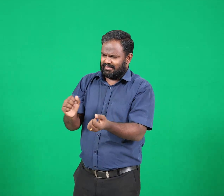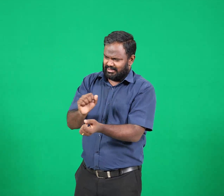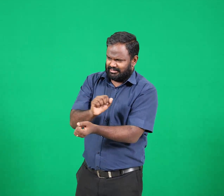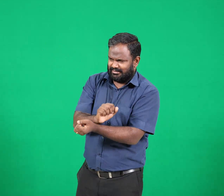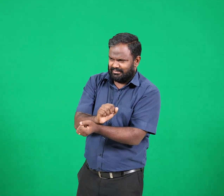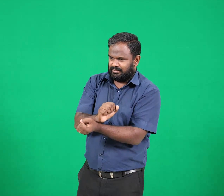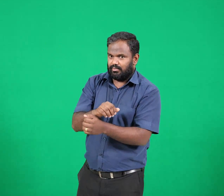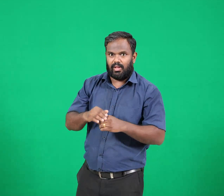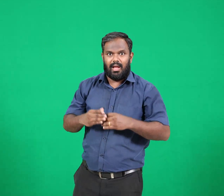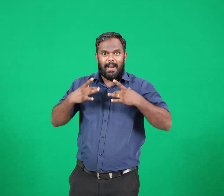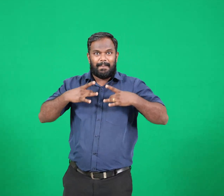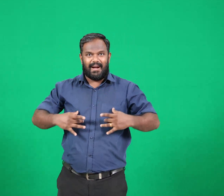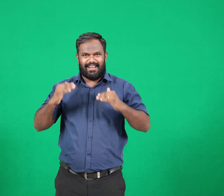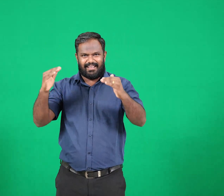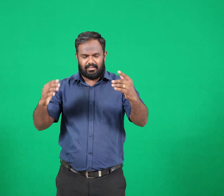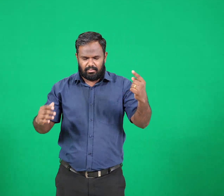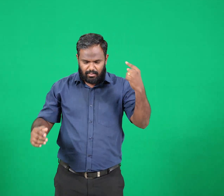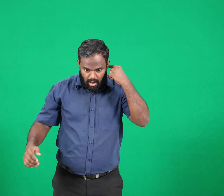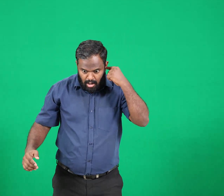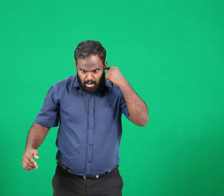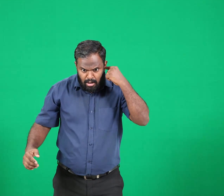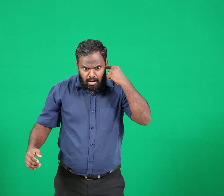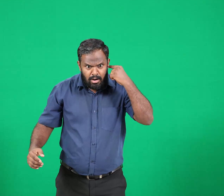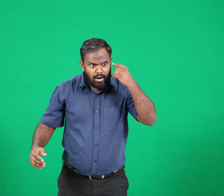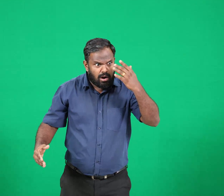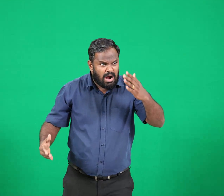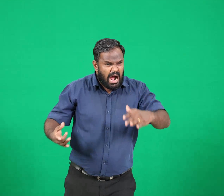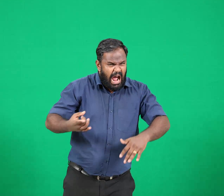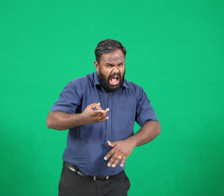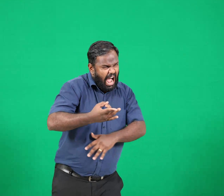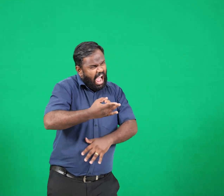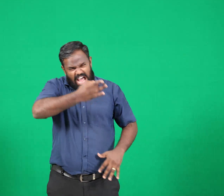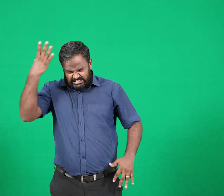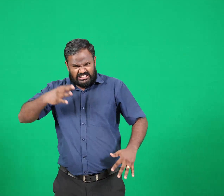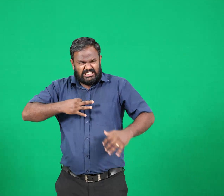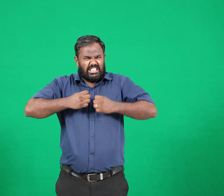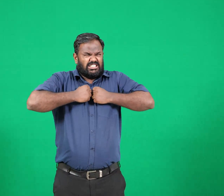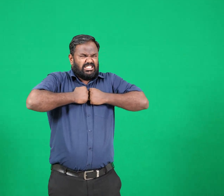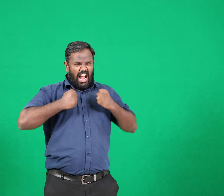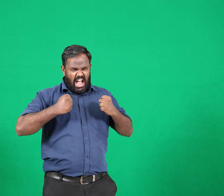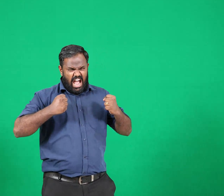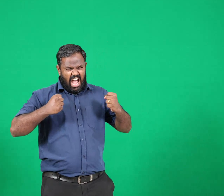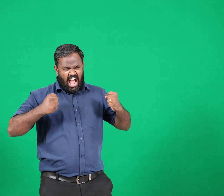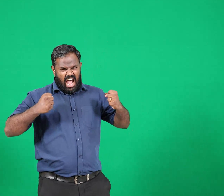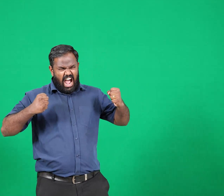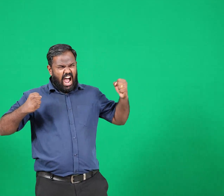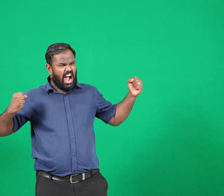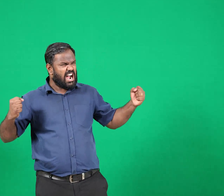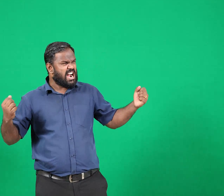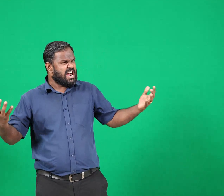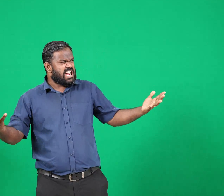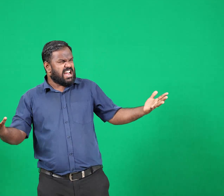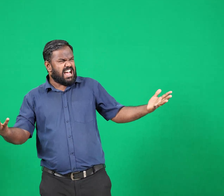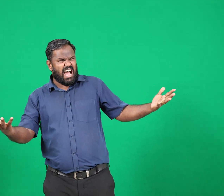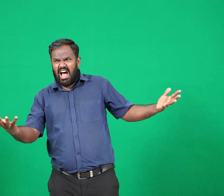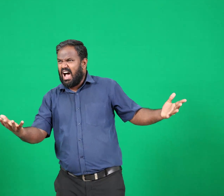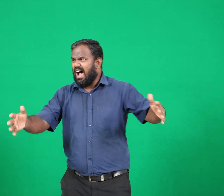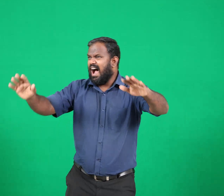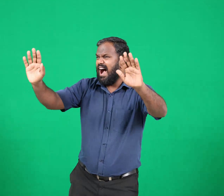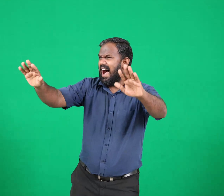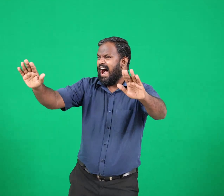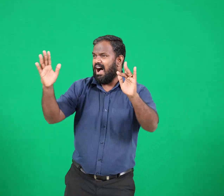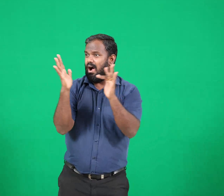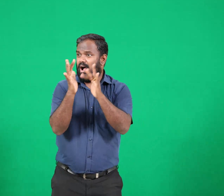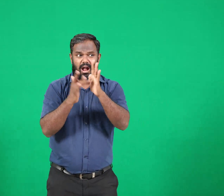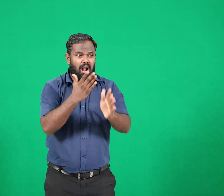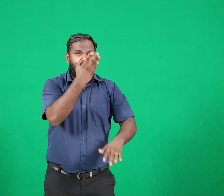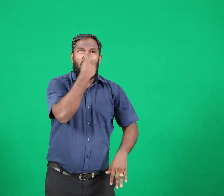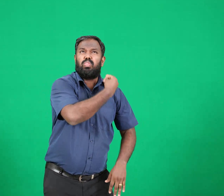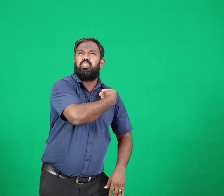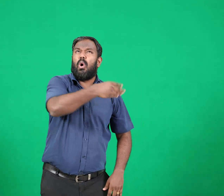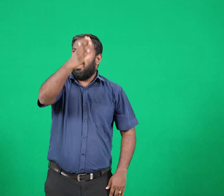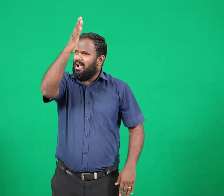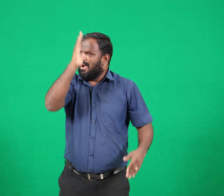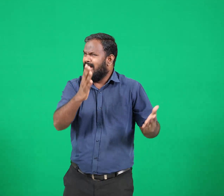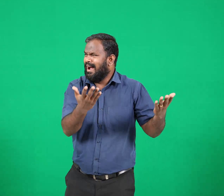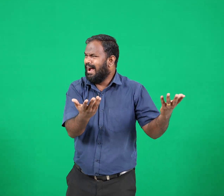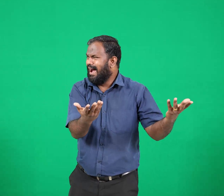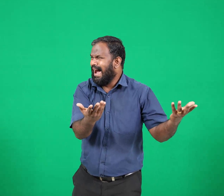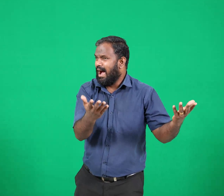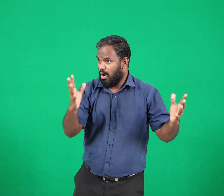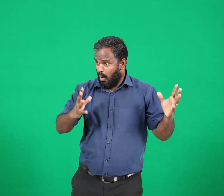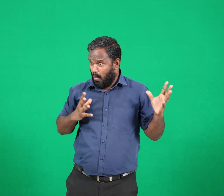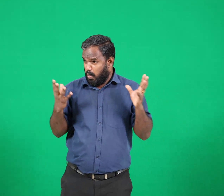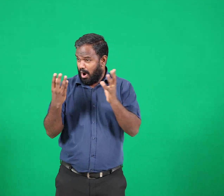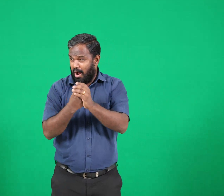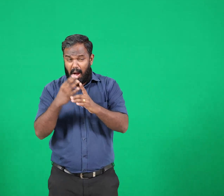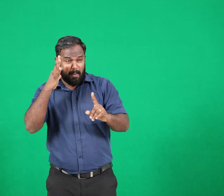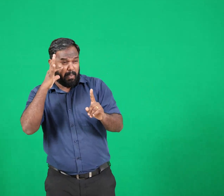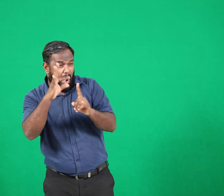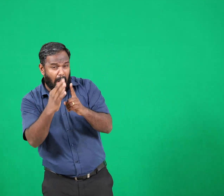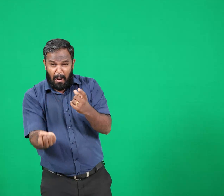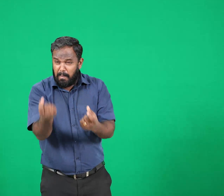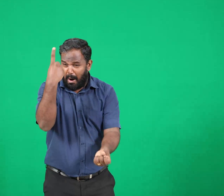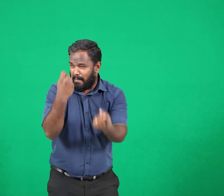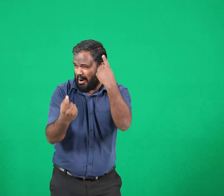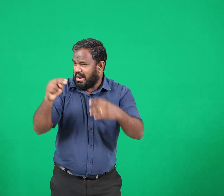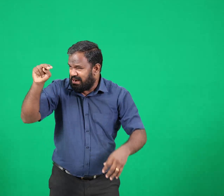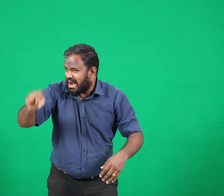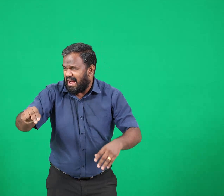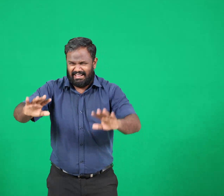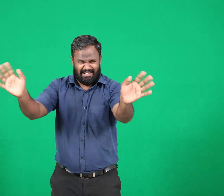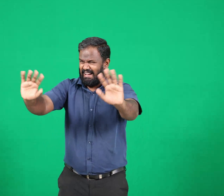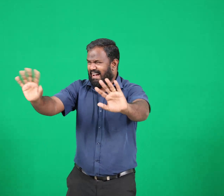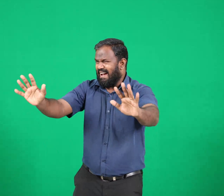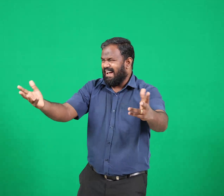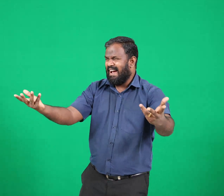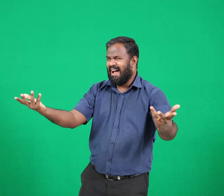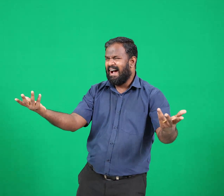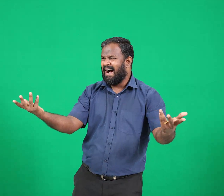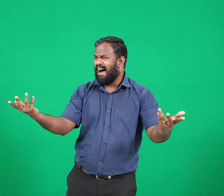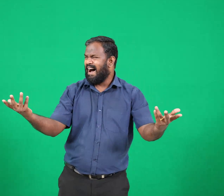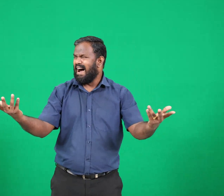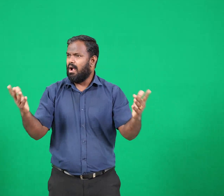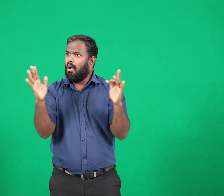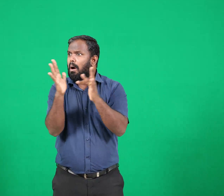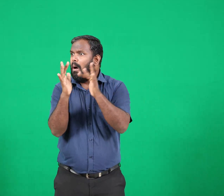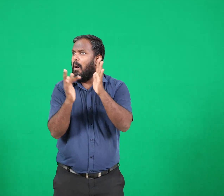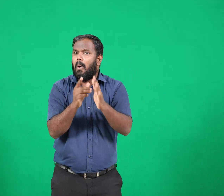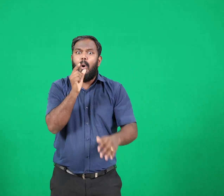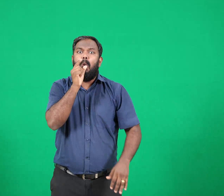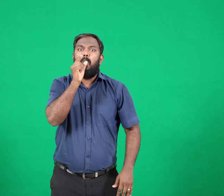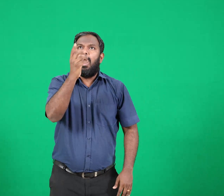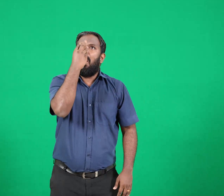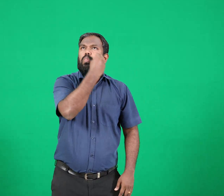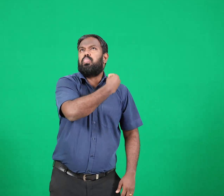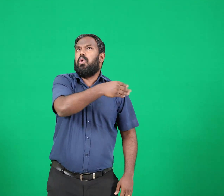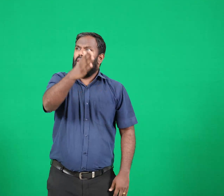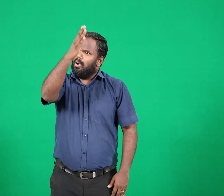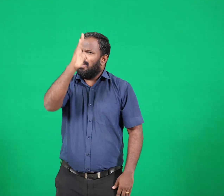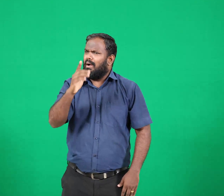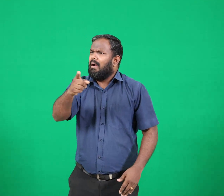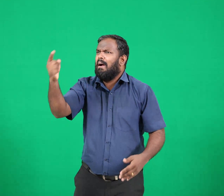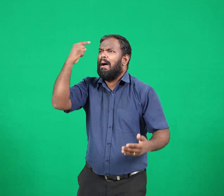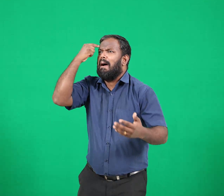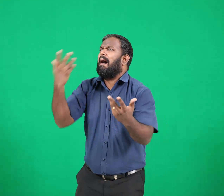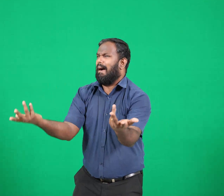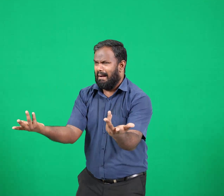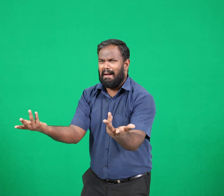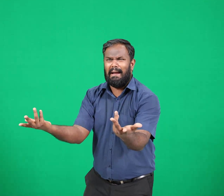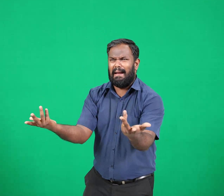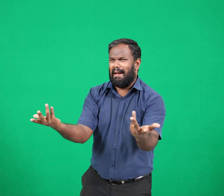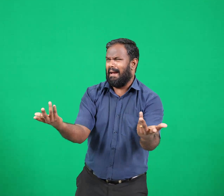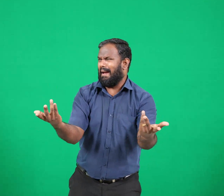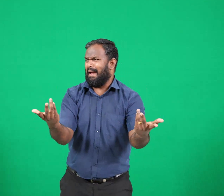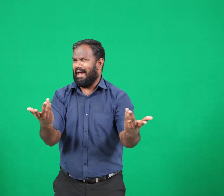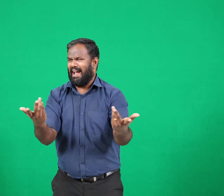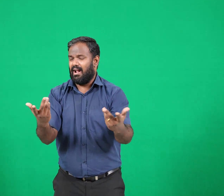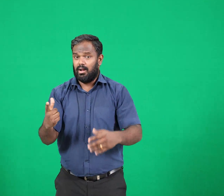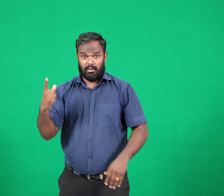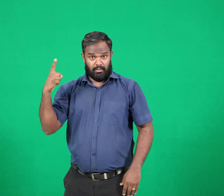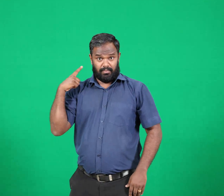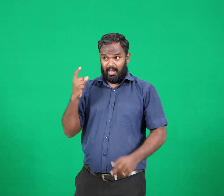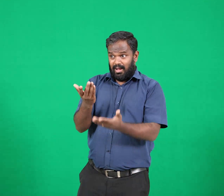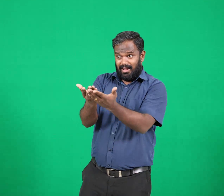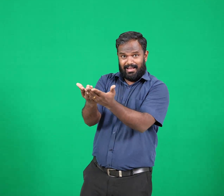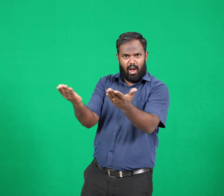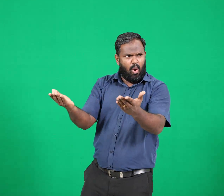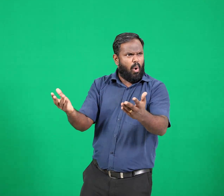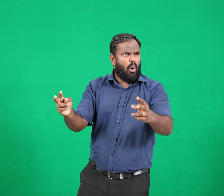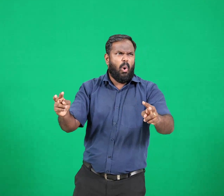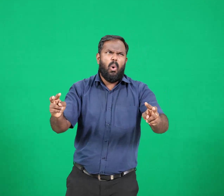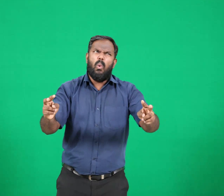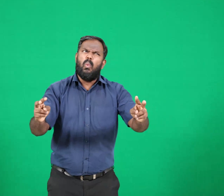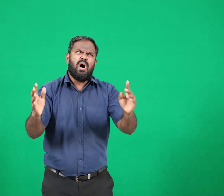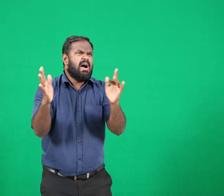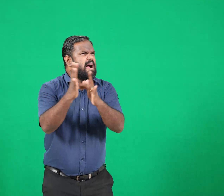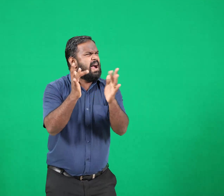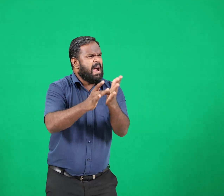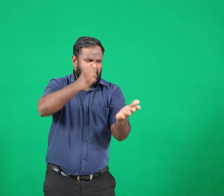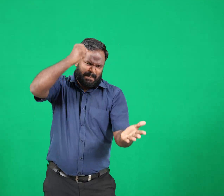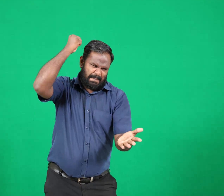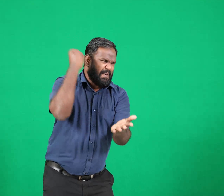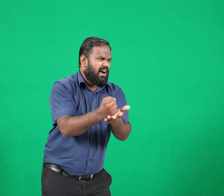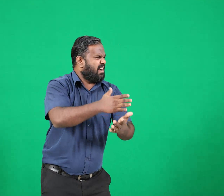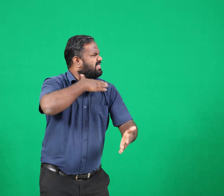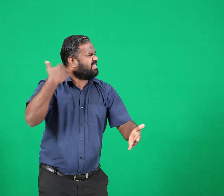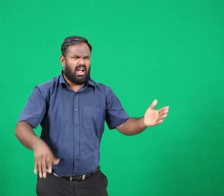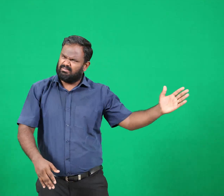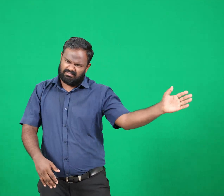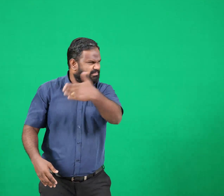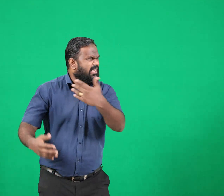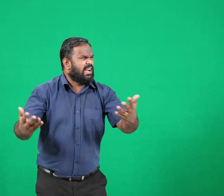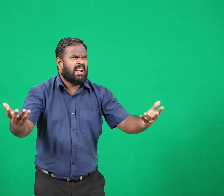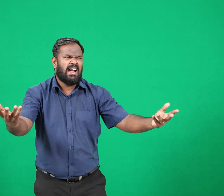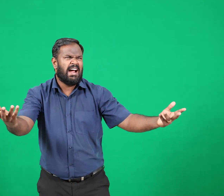At this, the high priest tore his clothes and declared, "He has blasphemed! Why do we need any more witnesses?